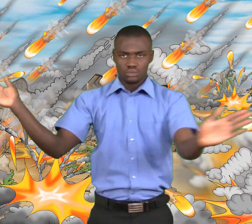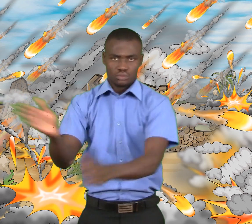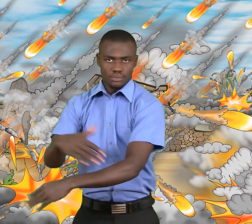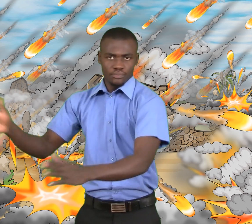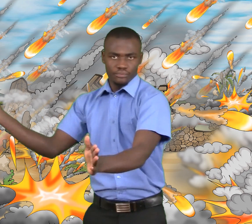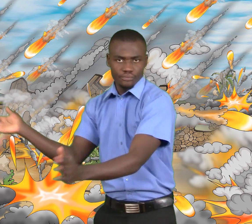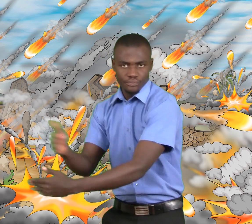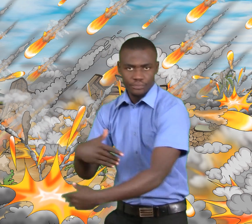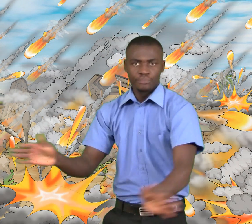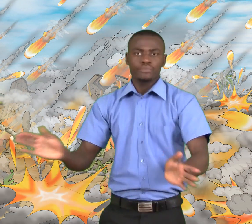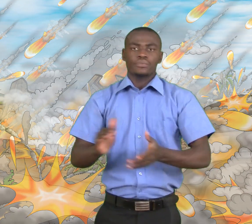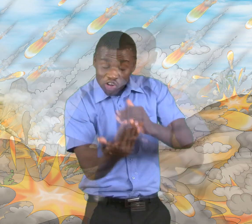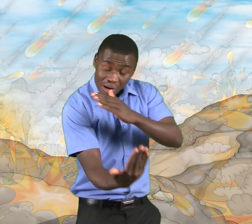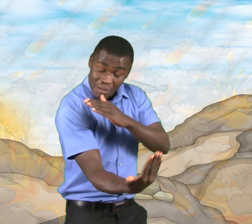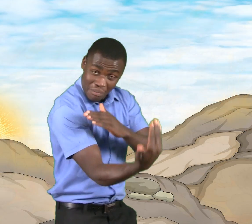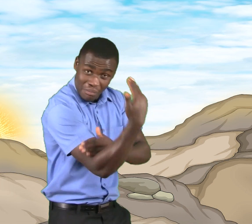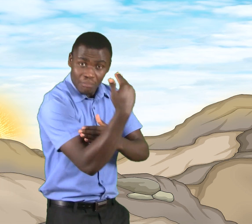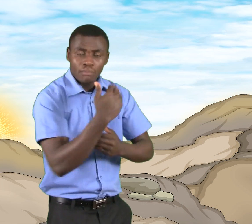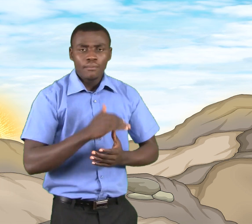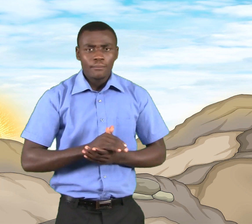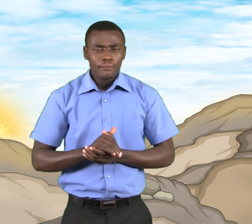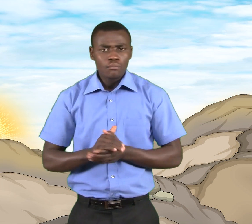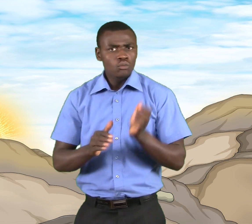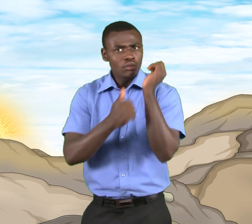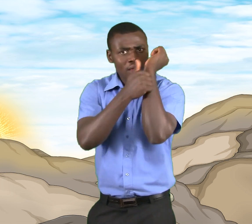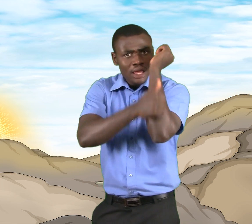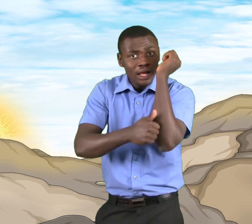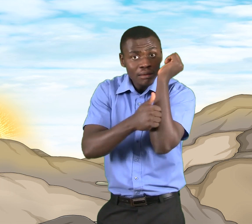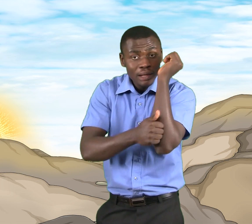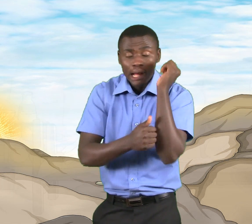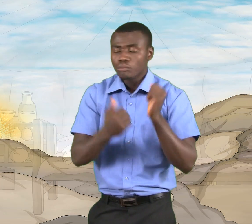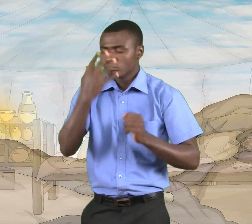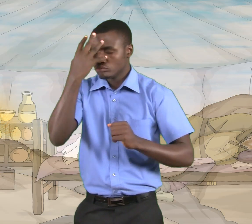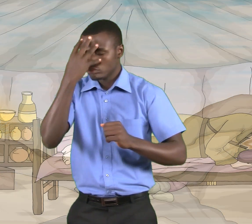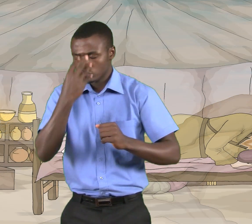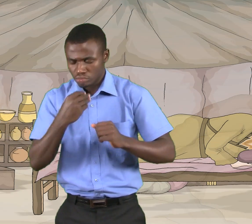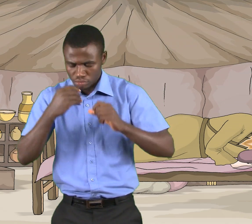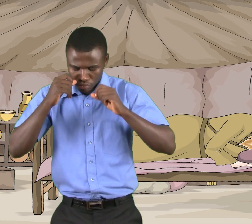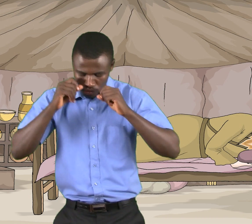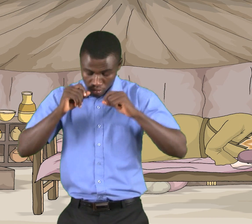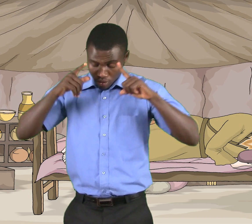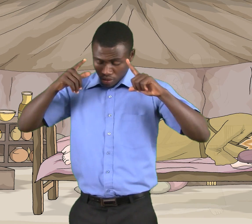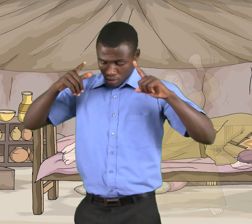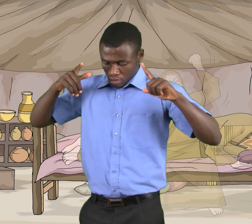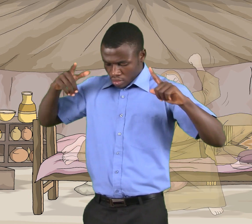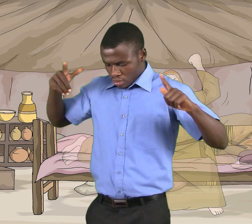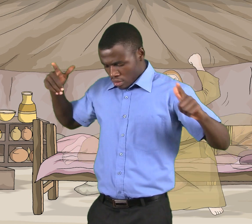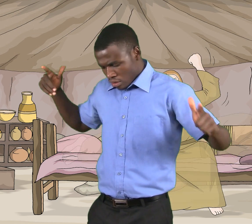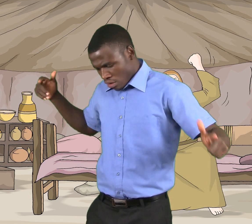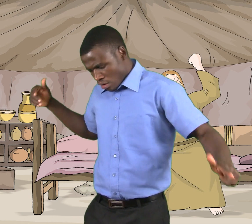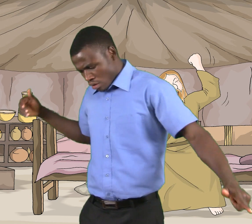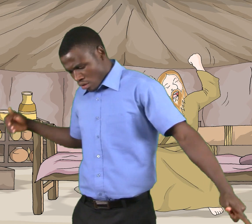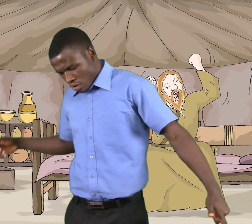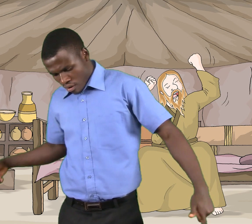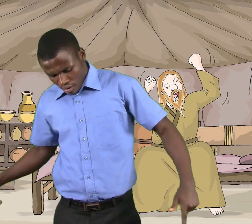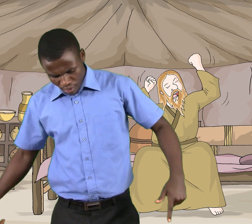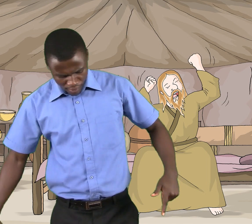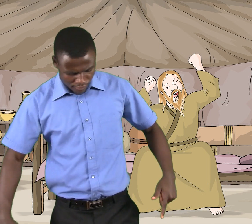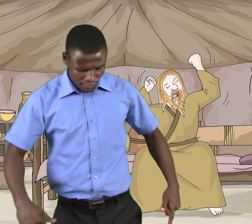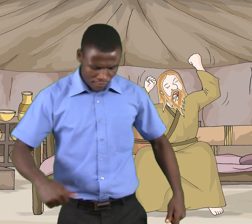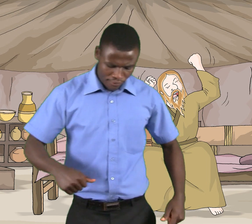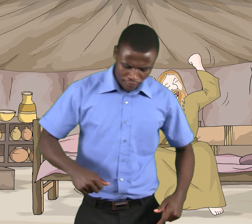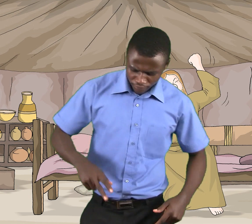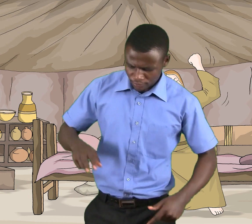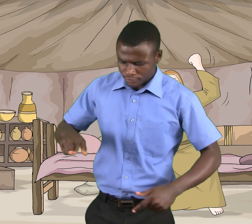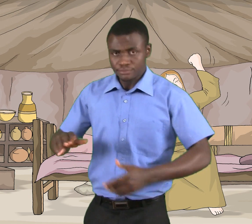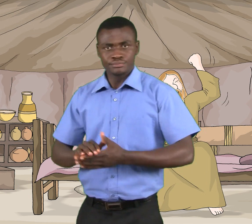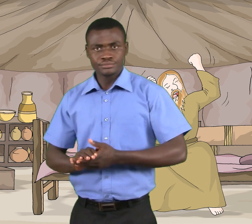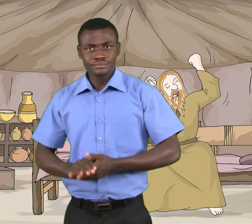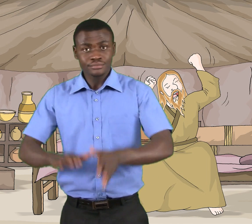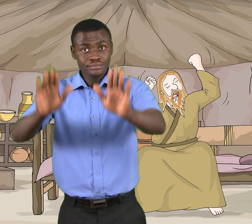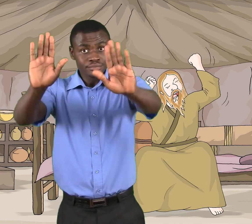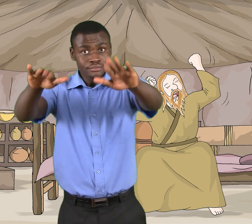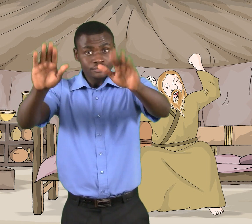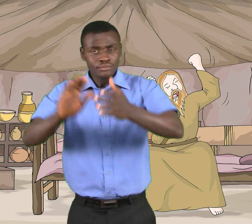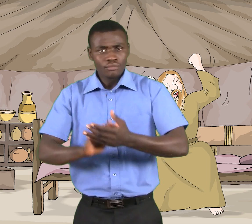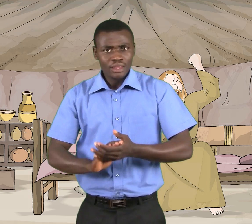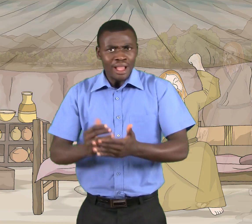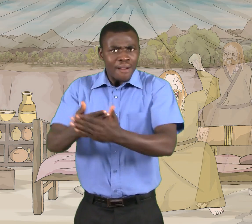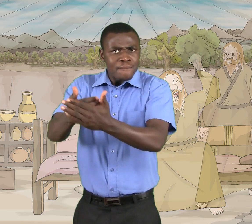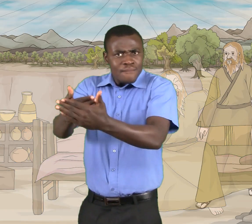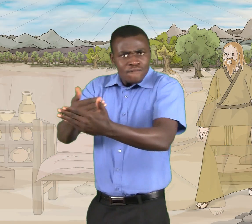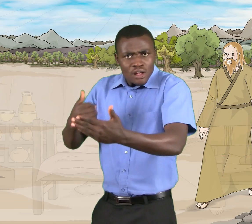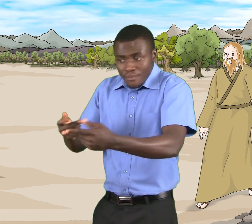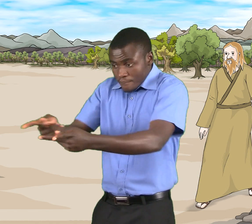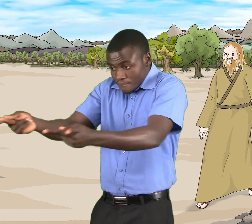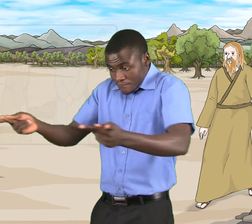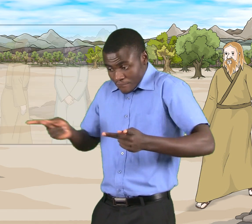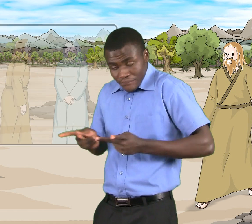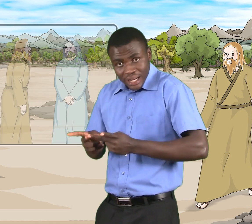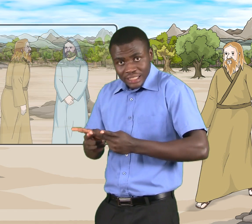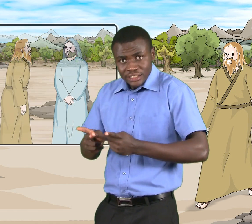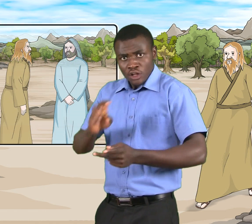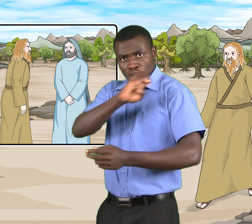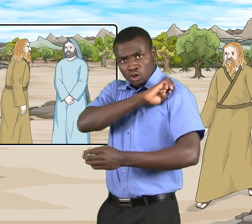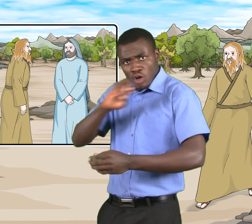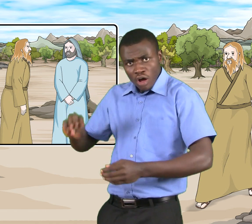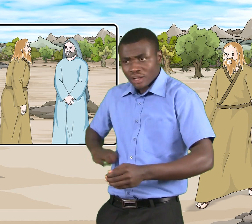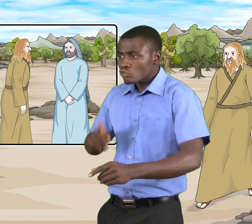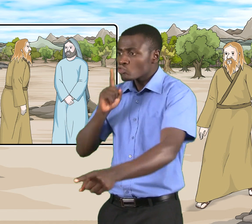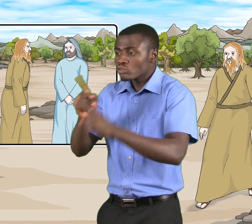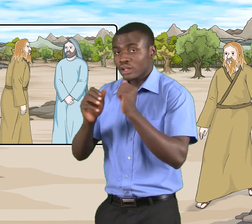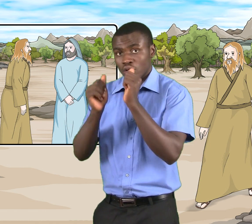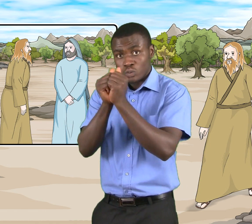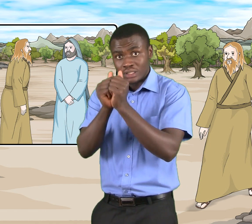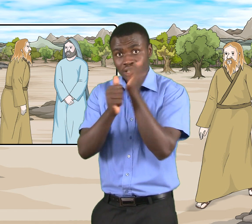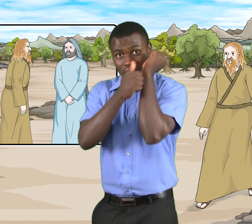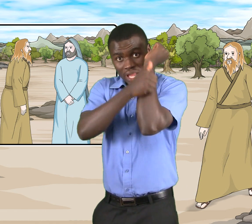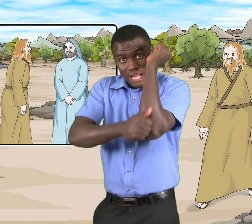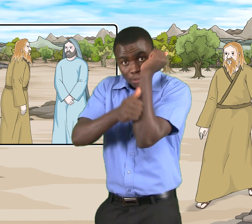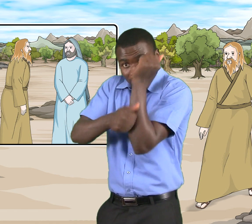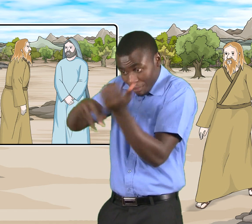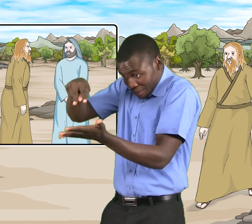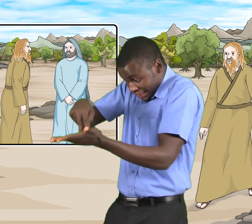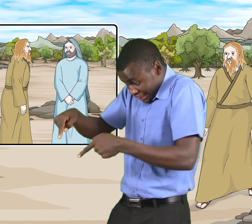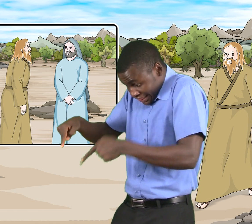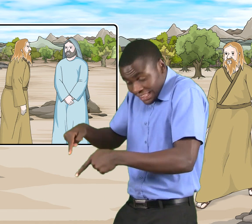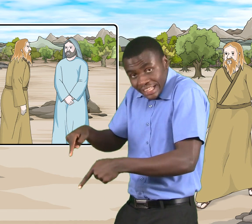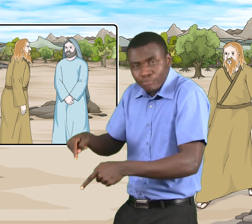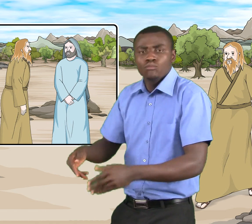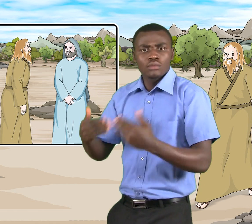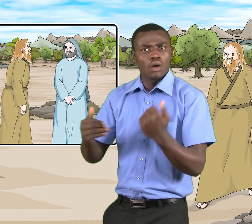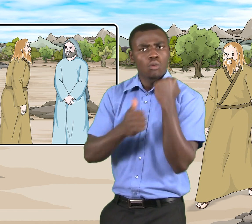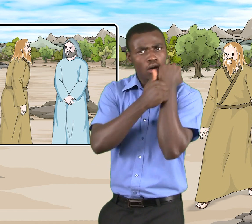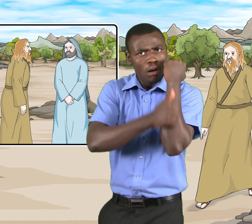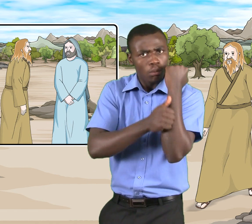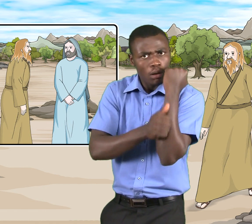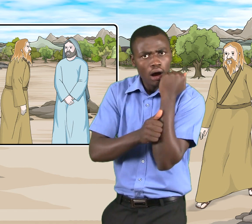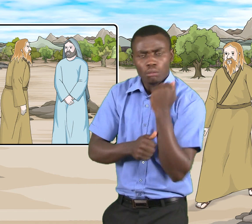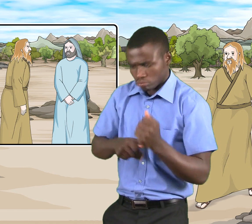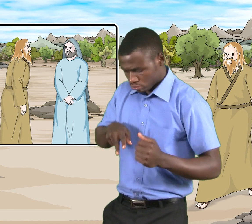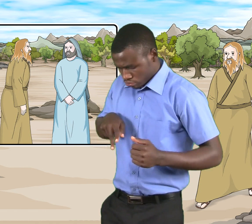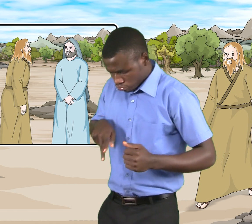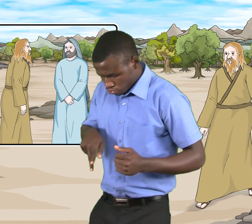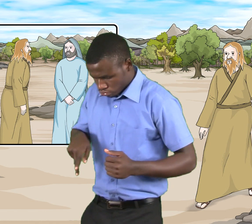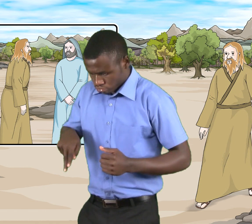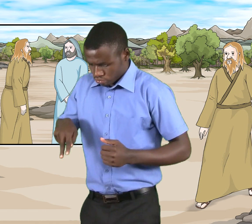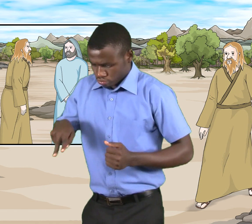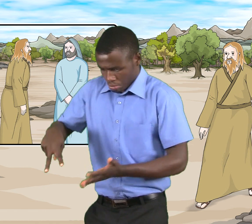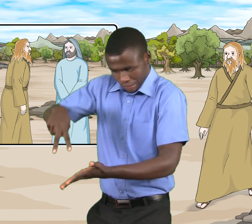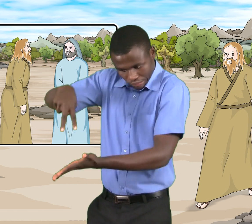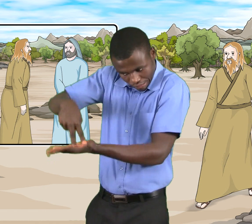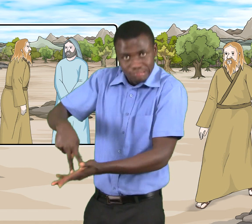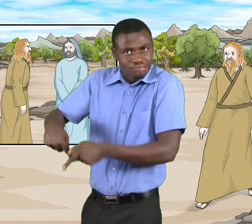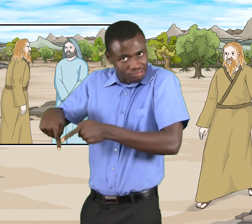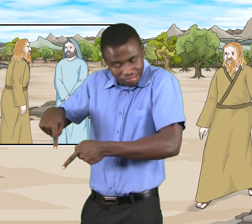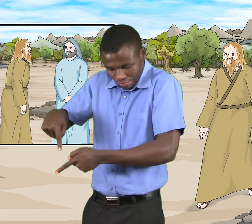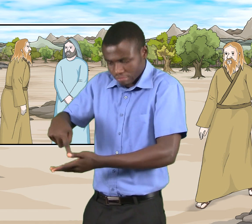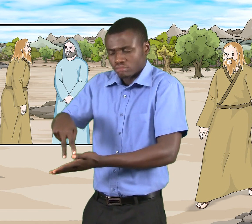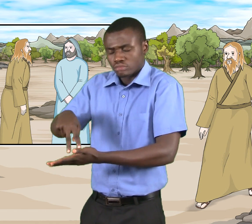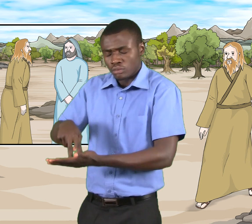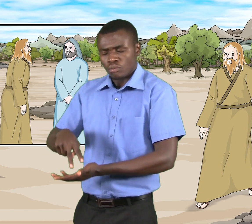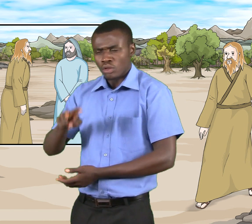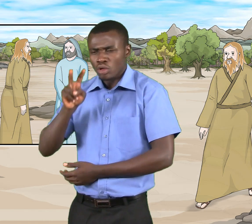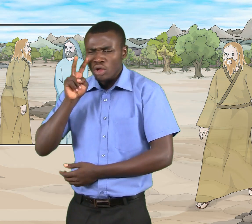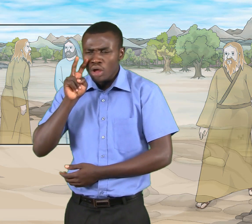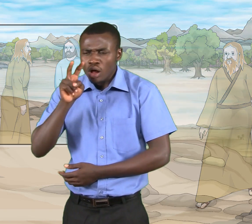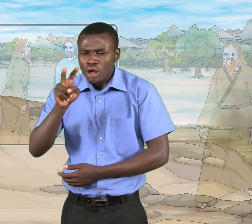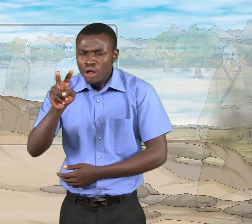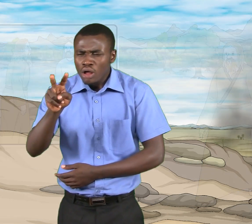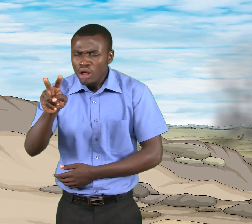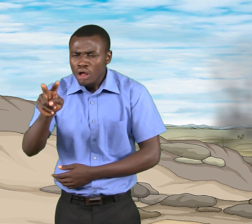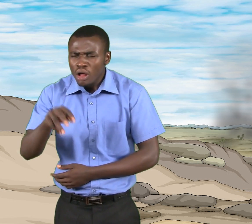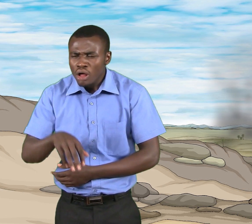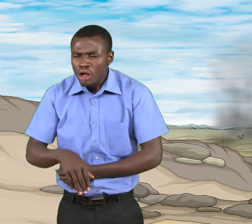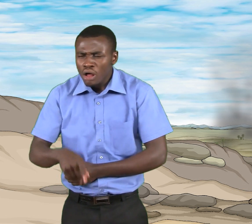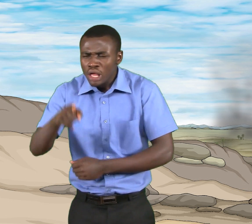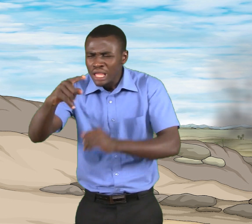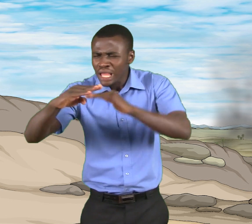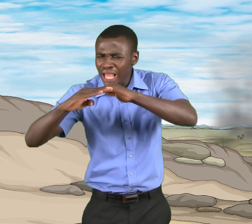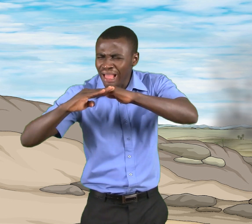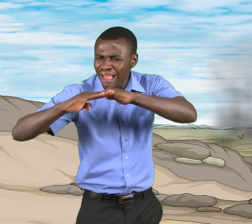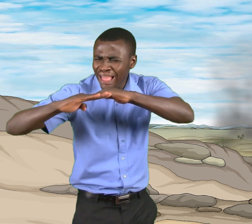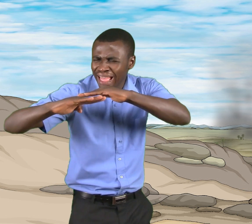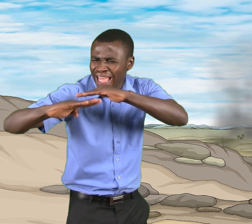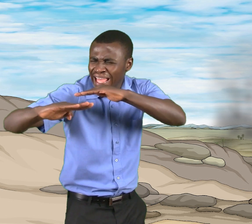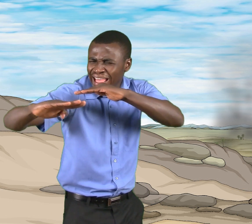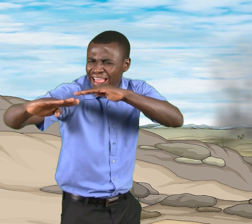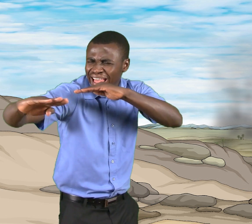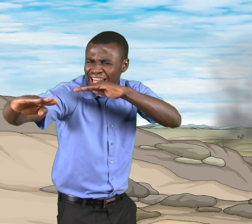Early the next morning, Abraham got up and returned to the place where he had stood before the LORD.